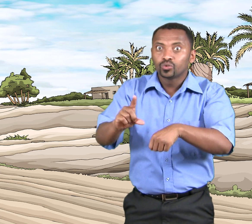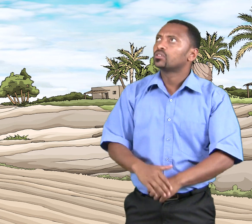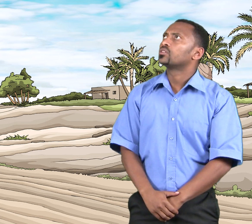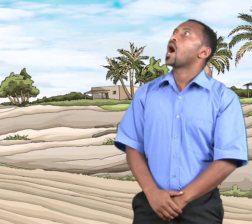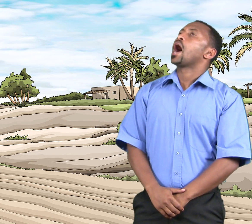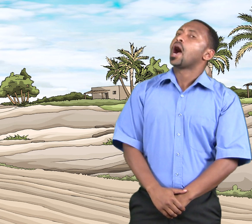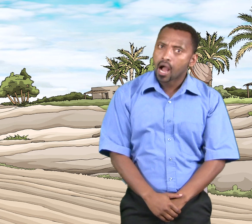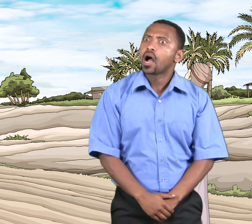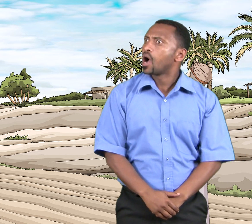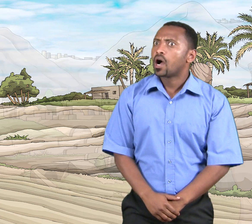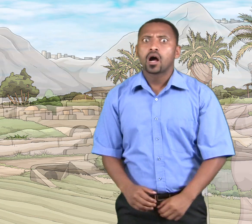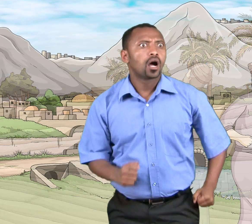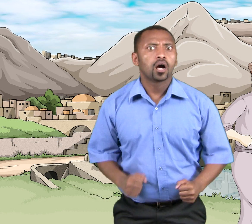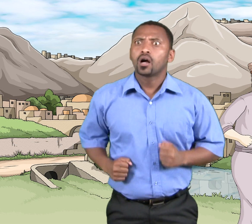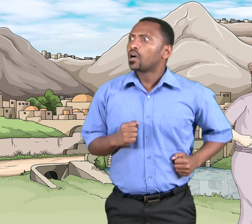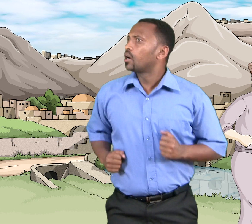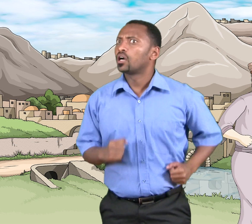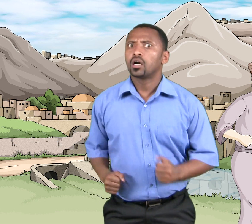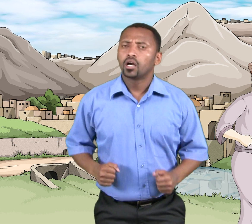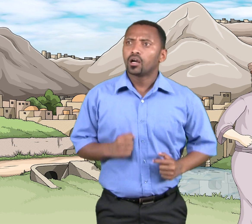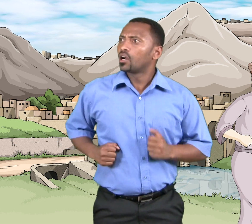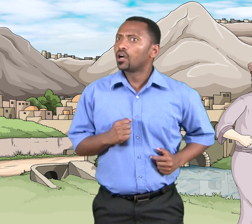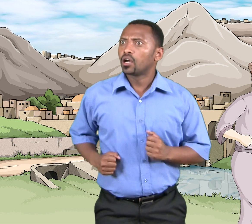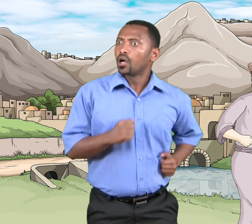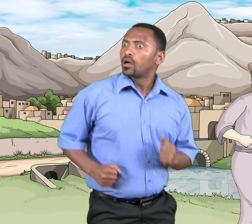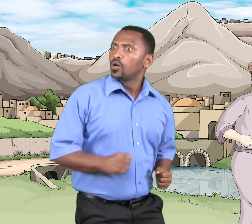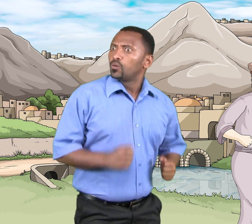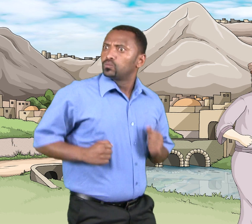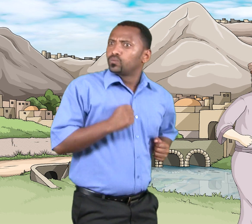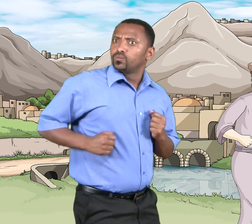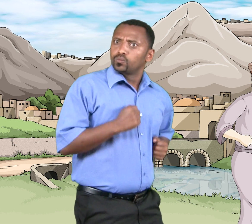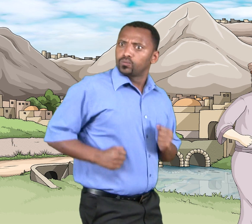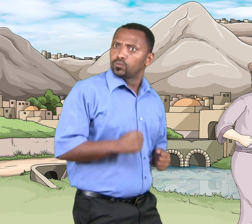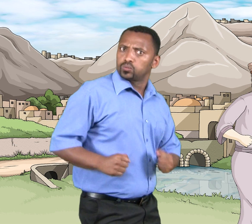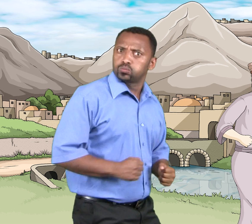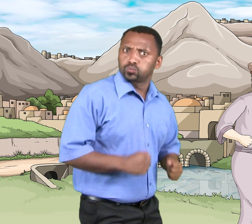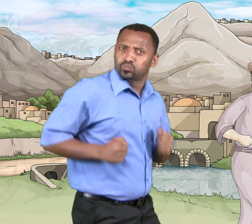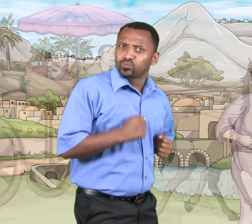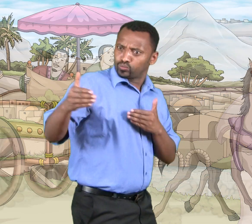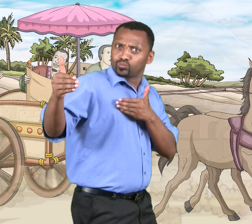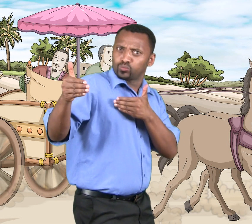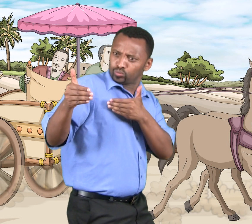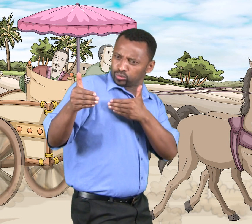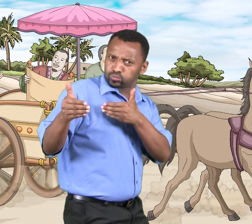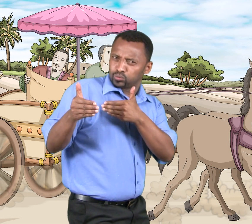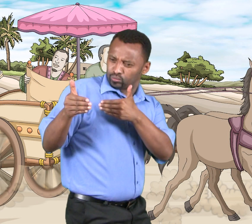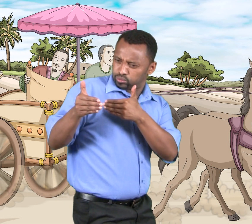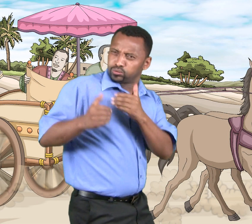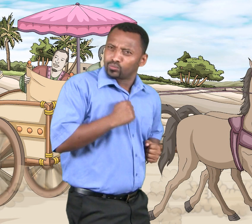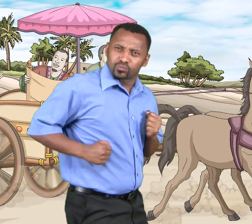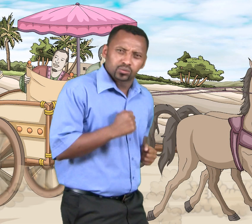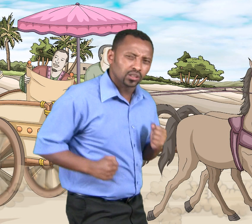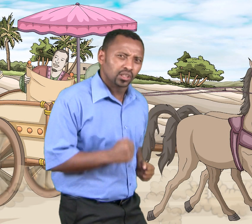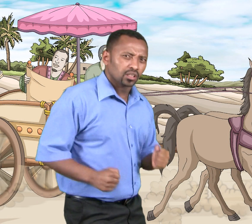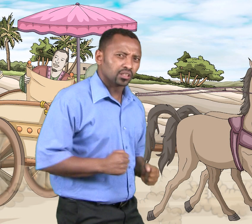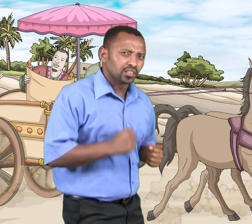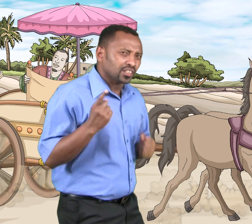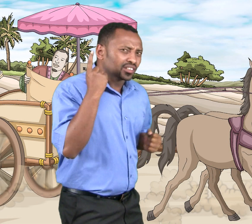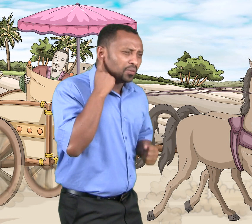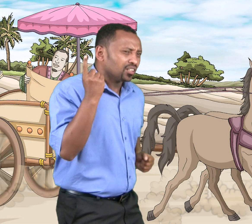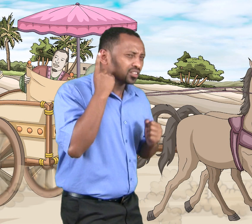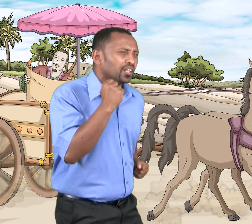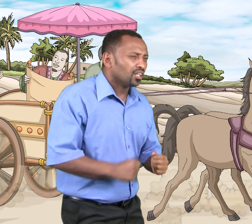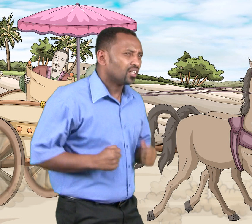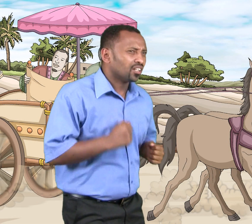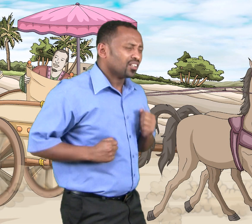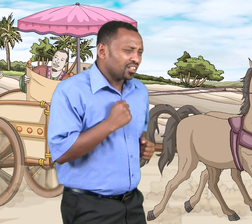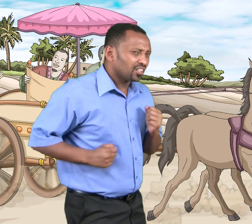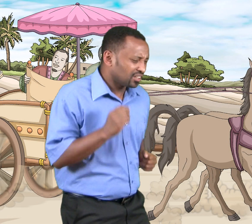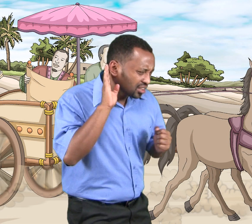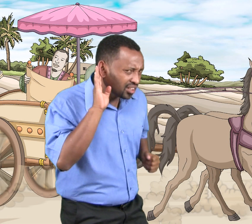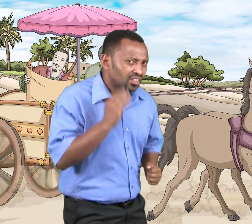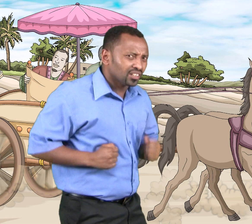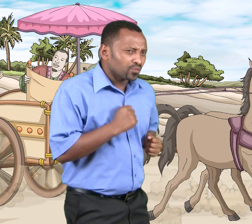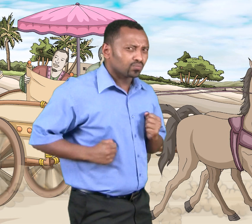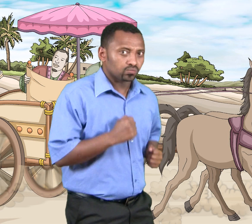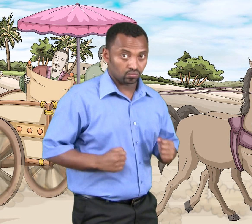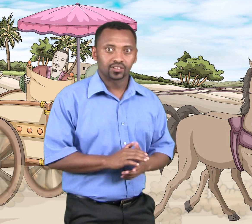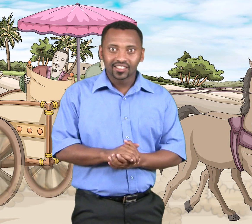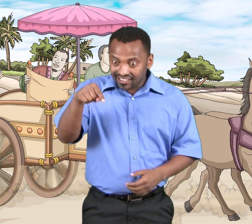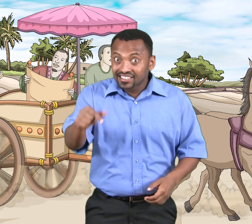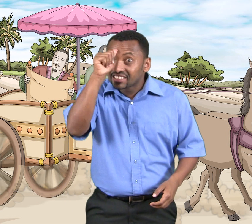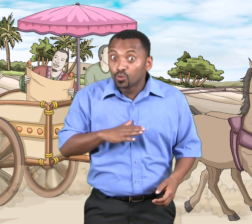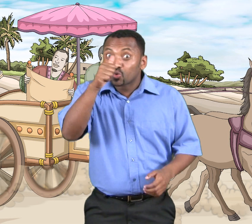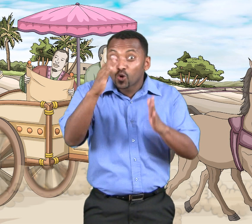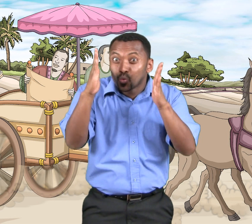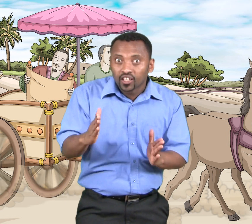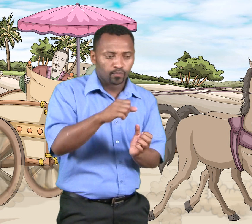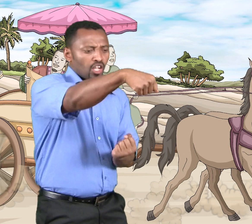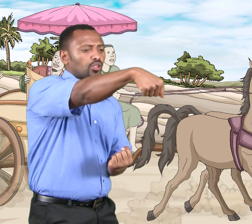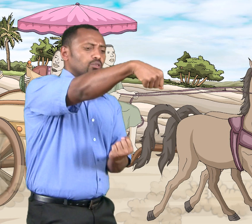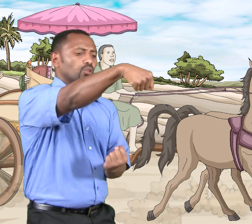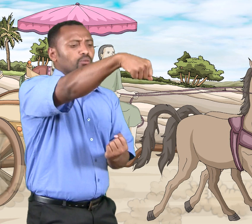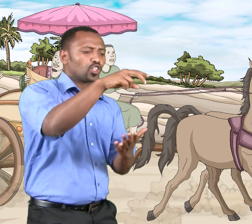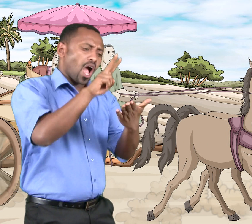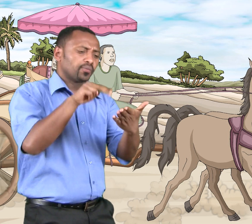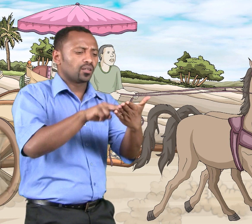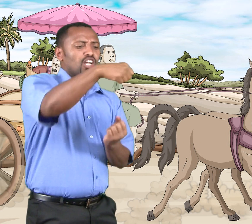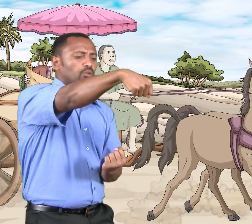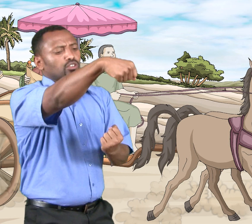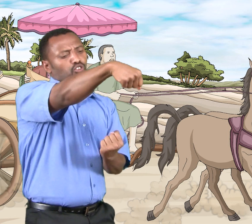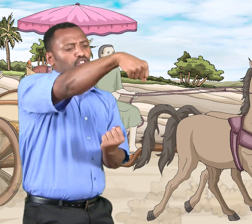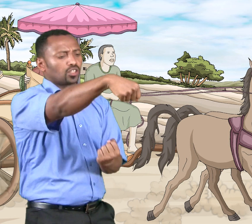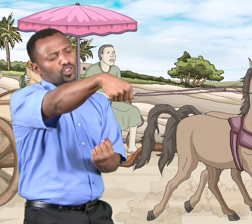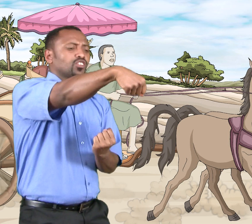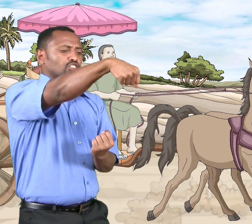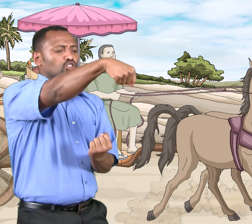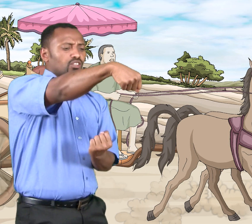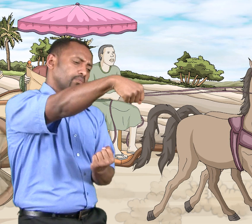So Philip ran up and heard the man reading Isaiah the prophet.